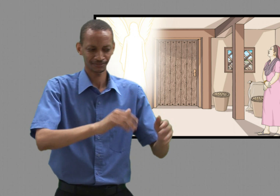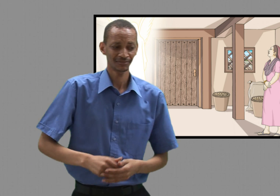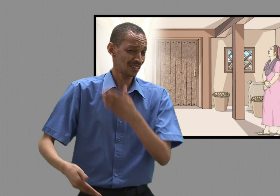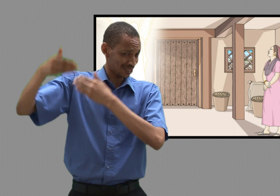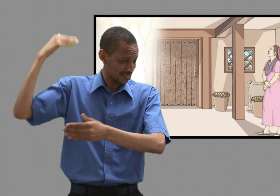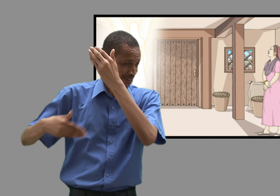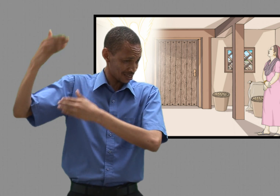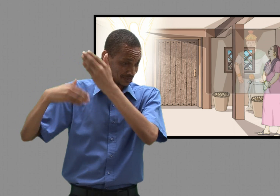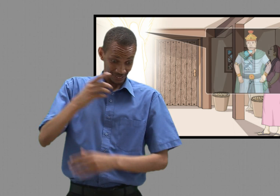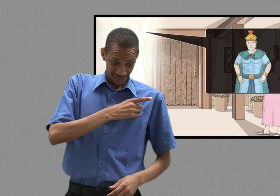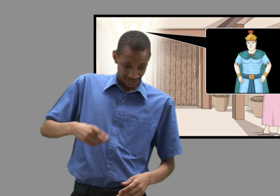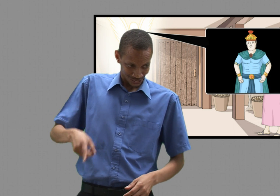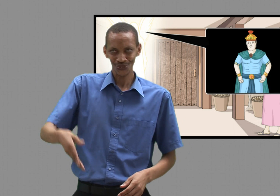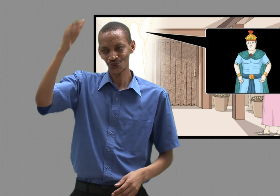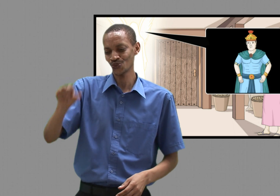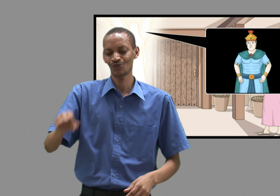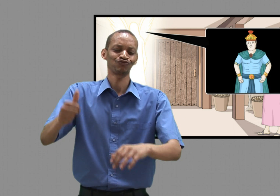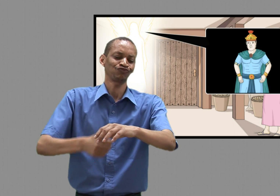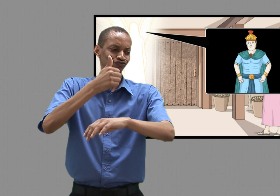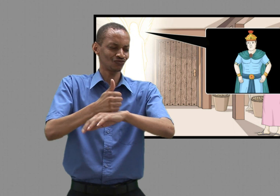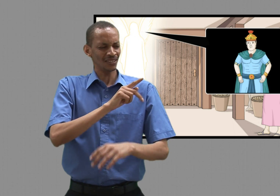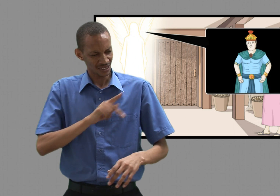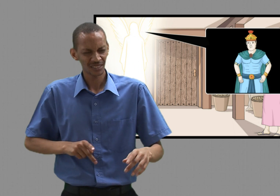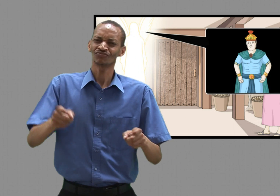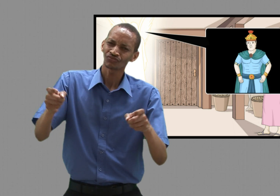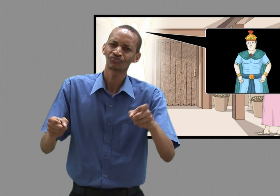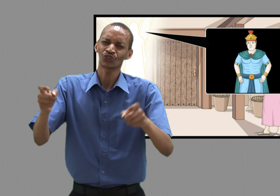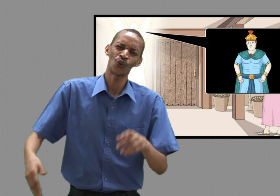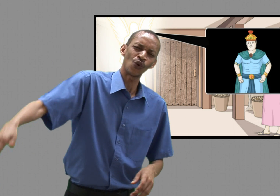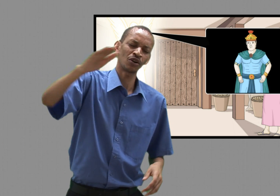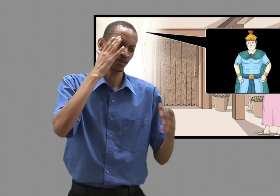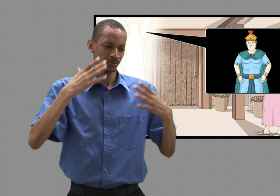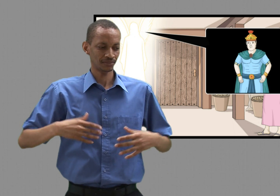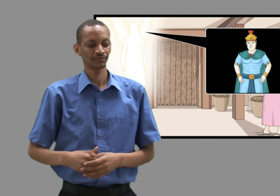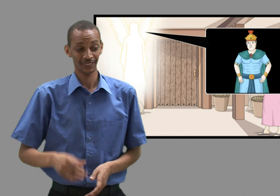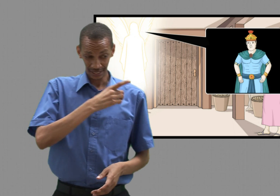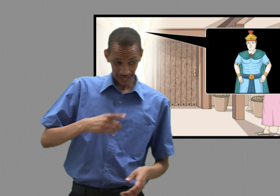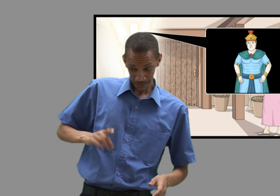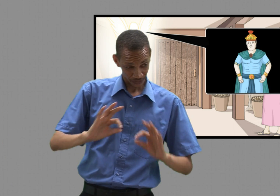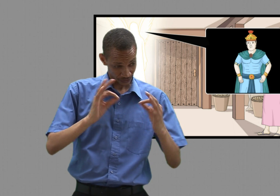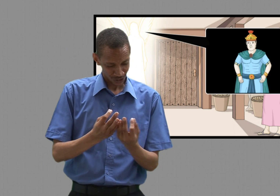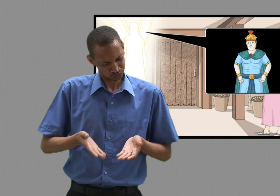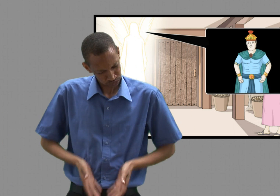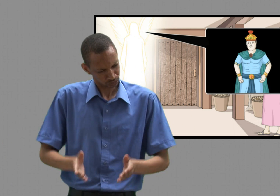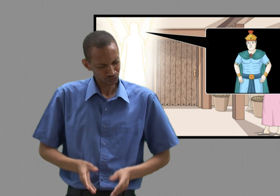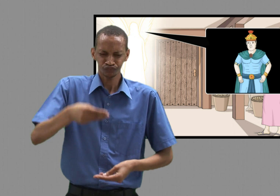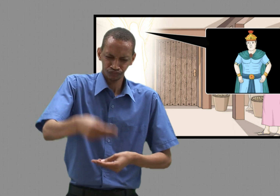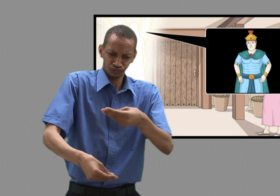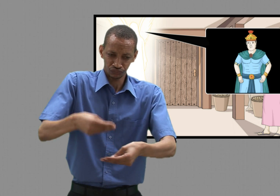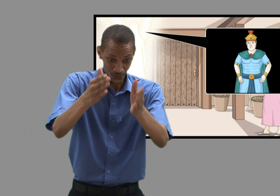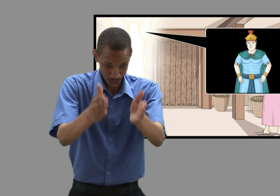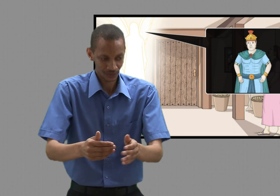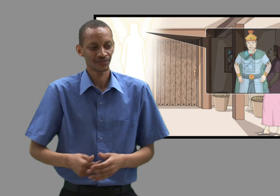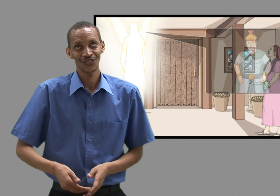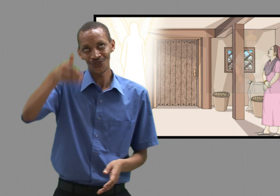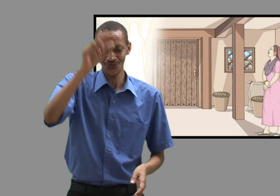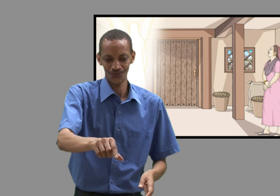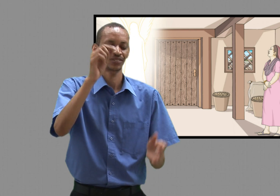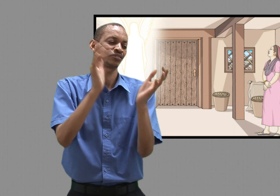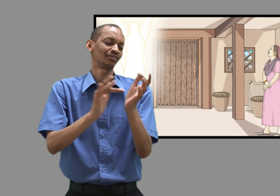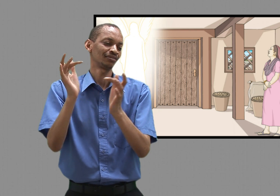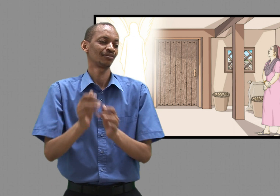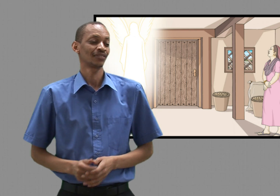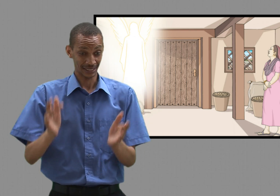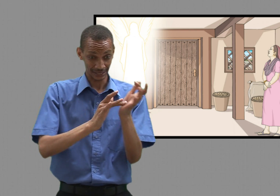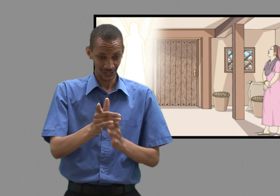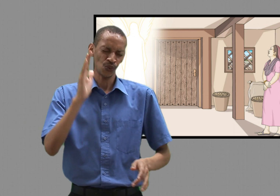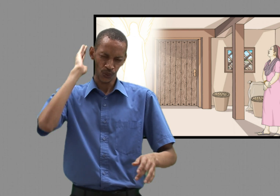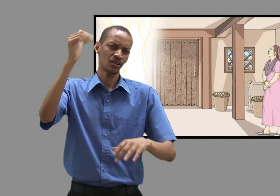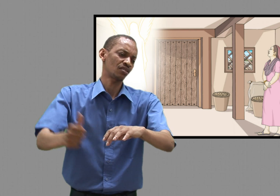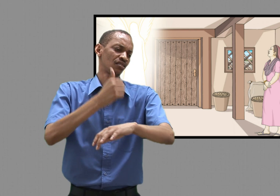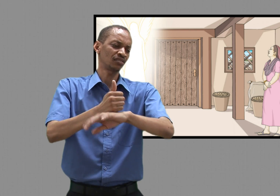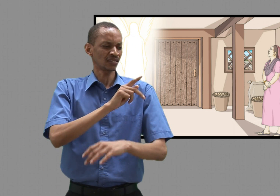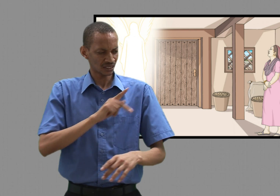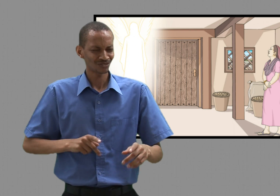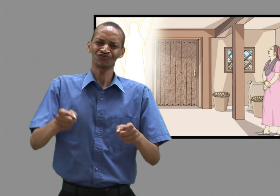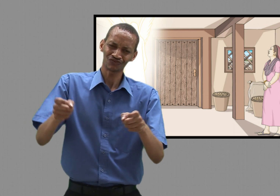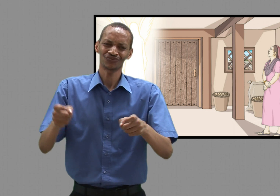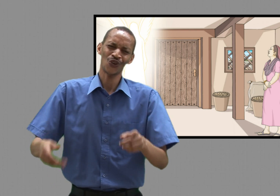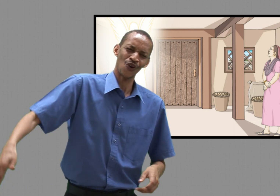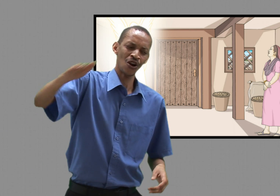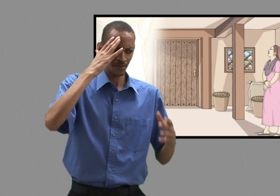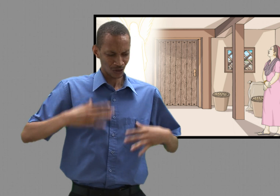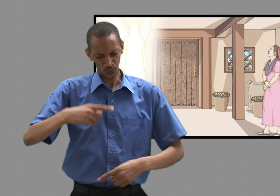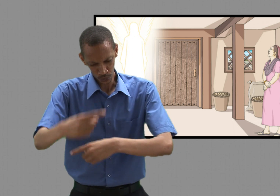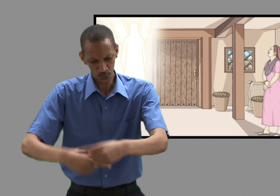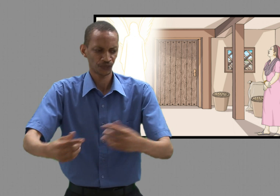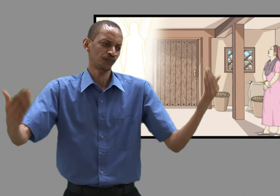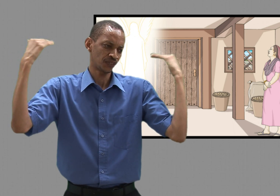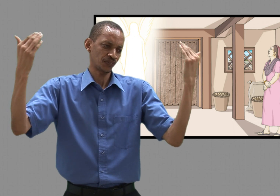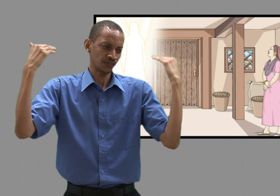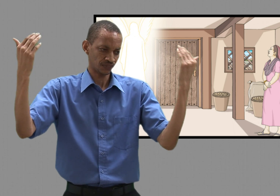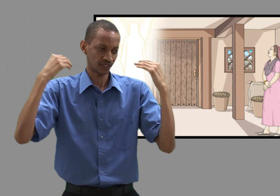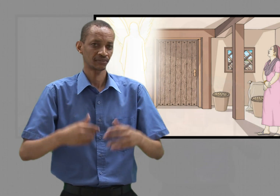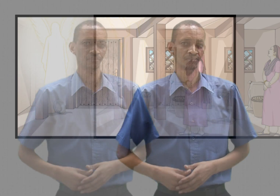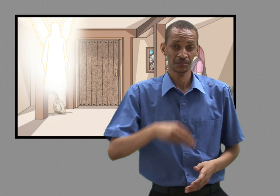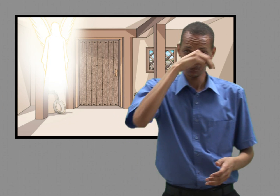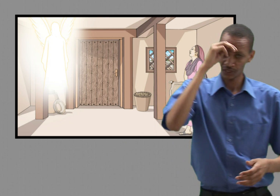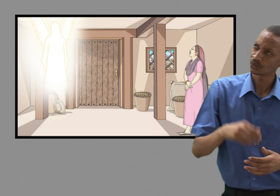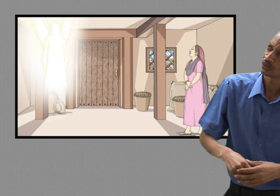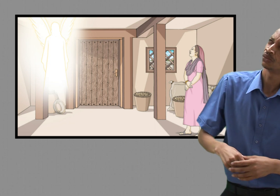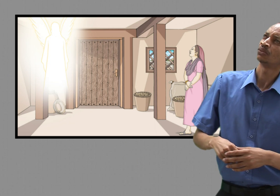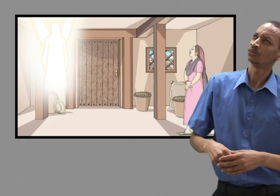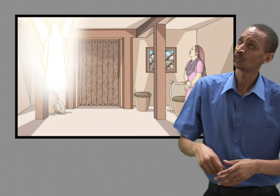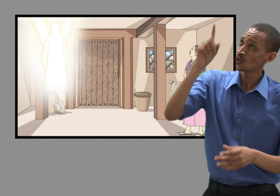The Lord God will give Him the throne of His father David, and He will reign over the house of Jacob forever. His kingdom will never end!”